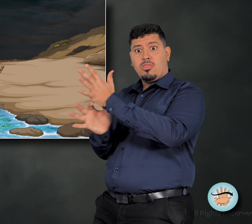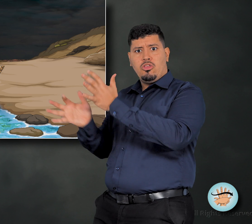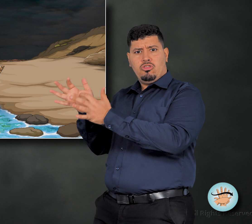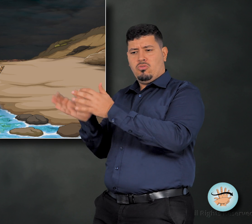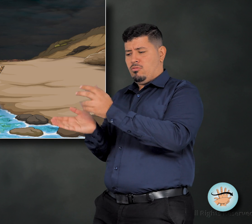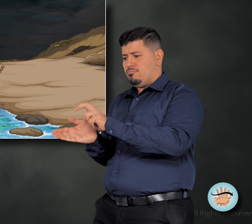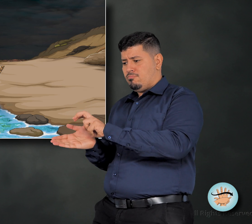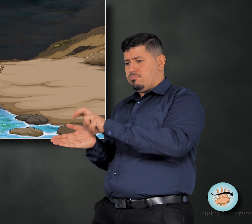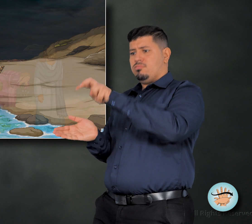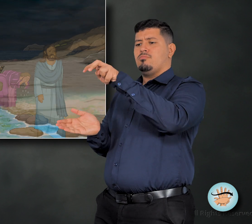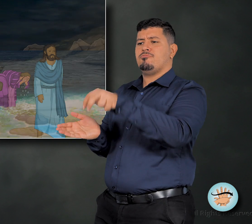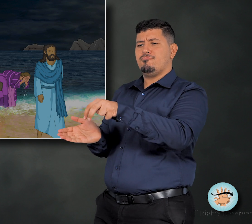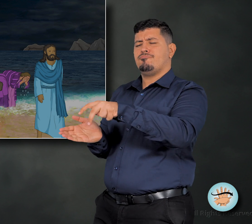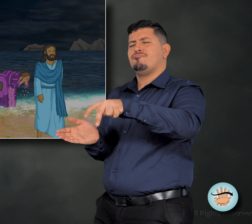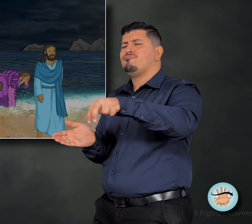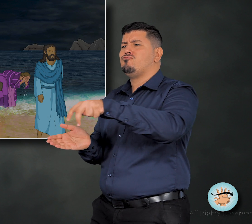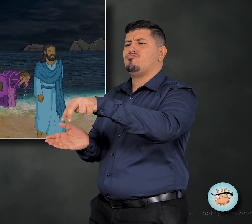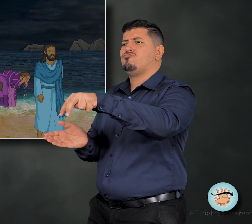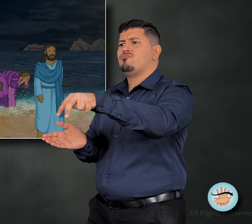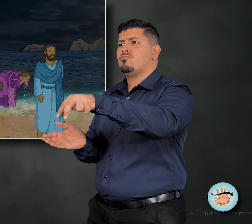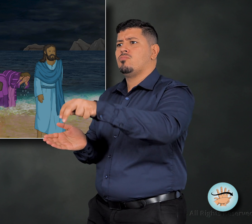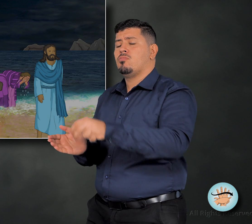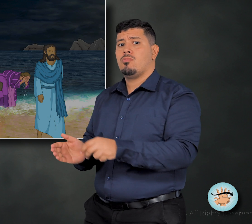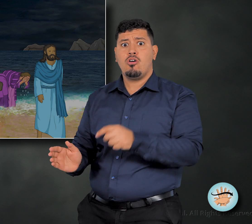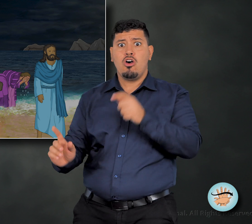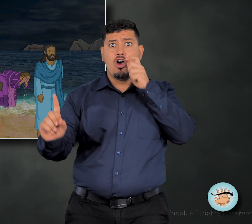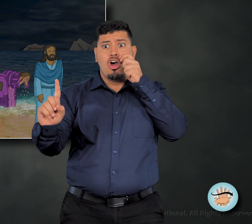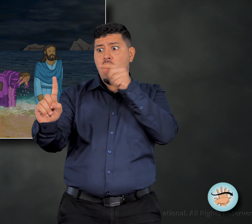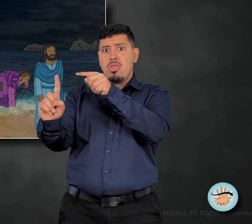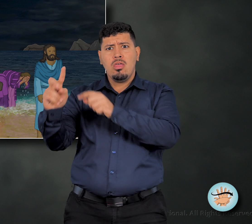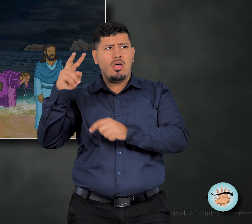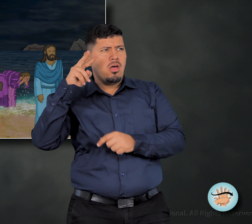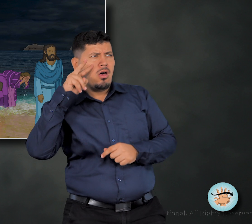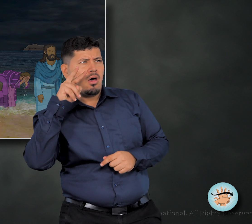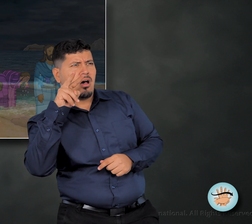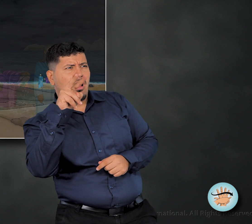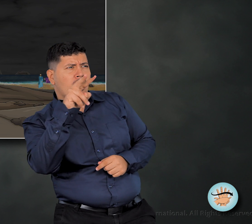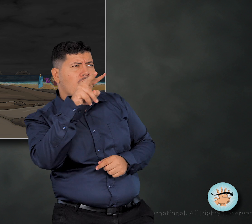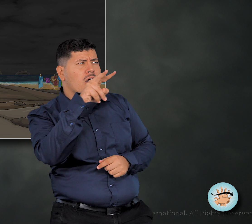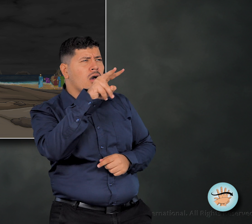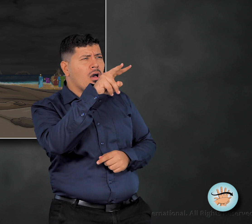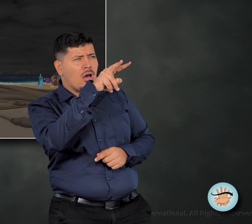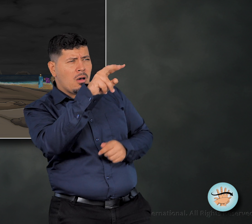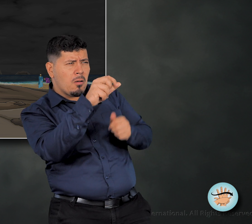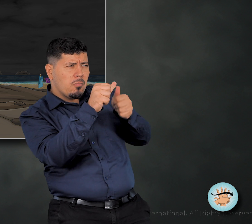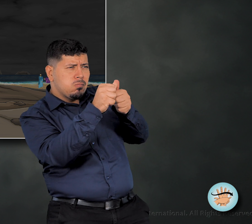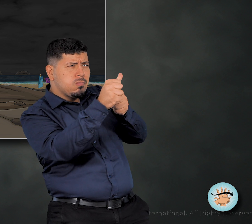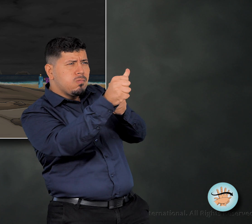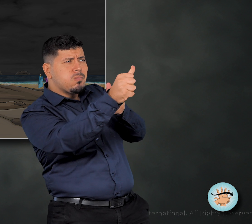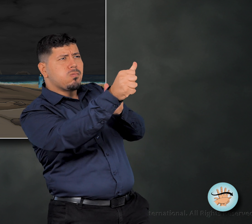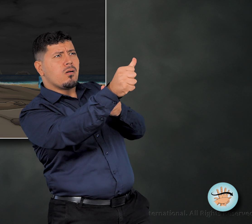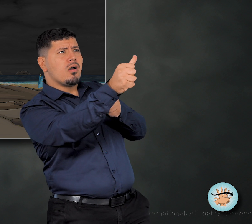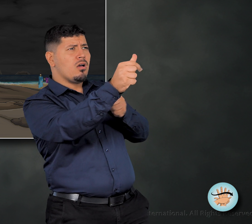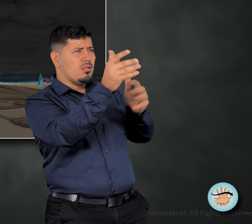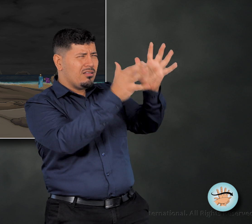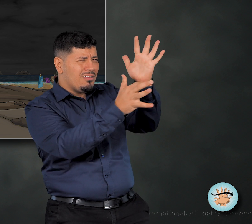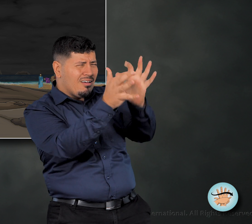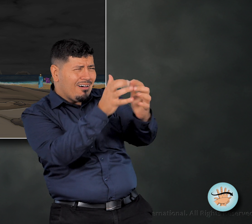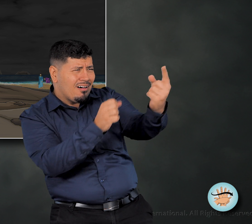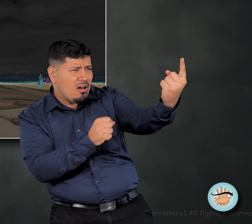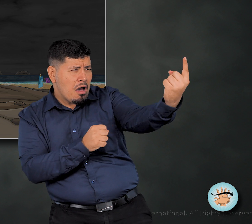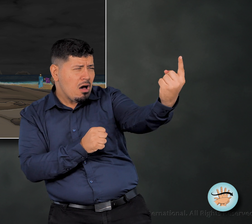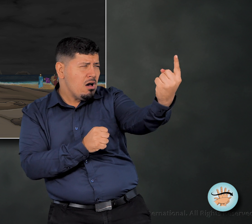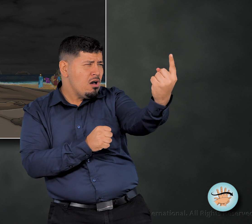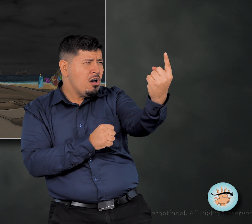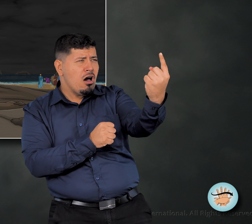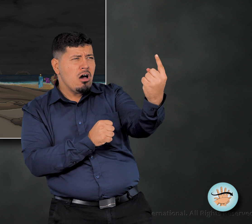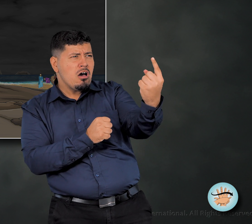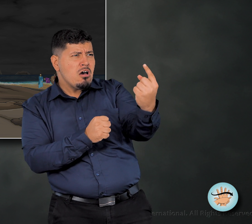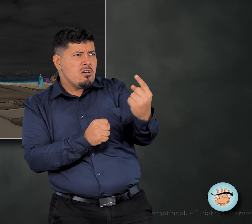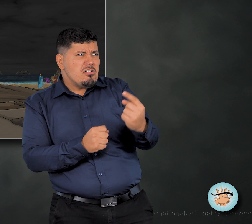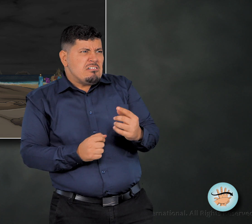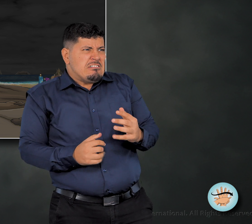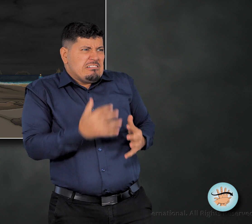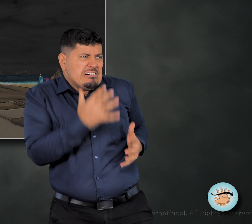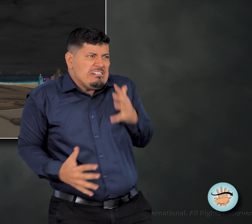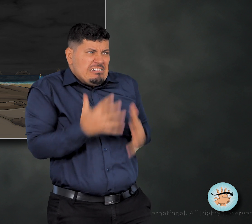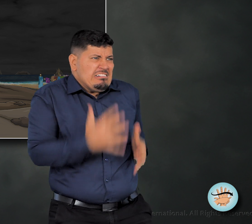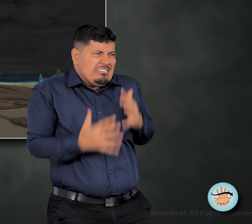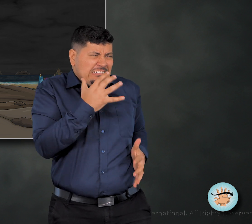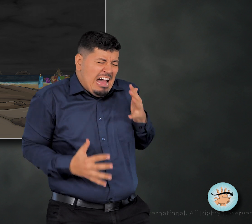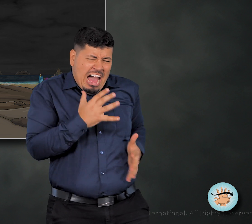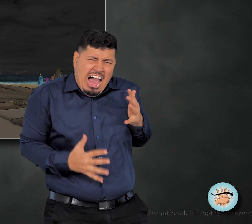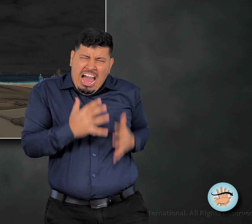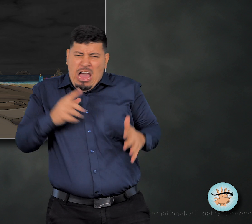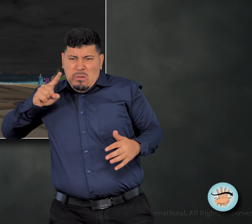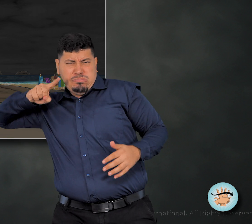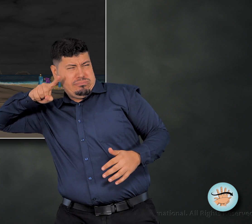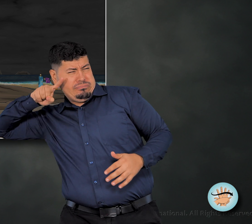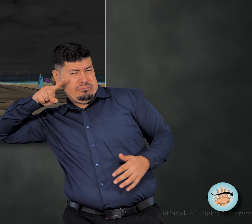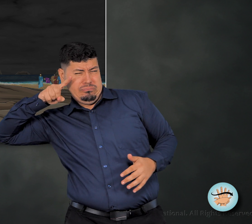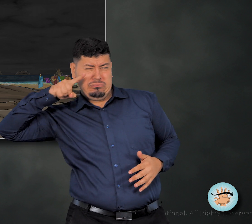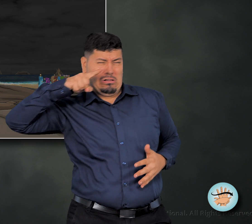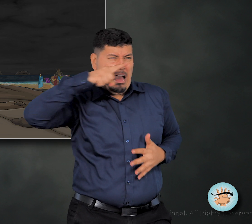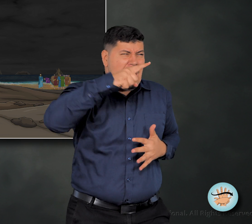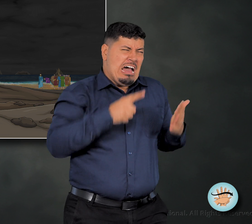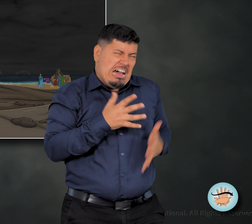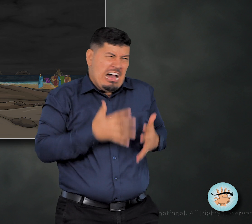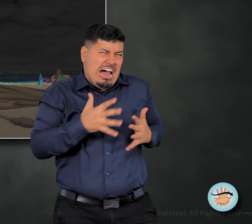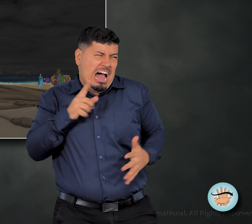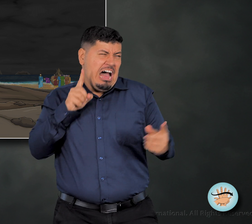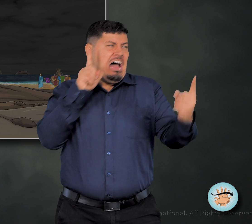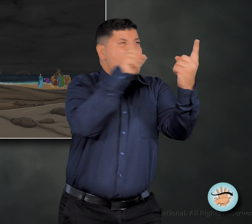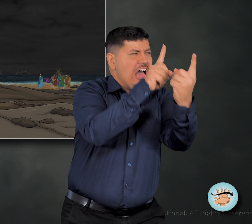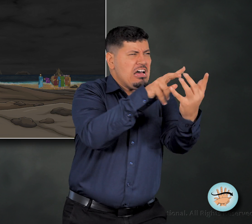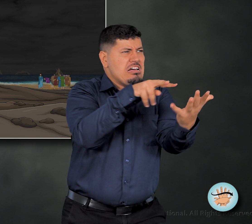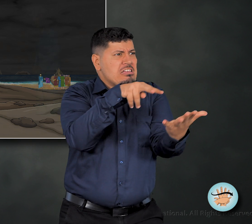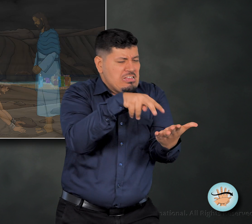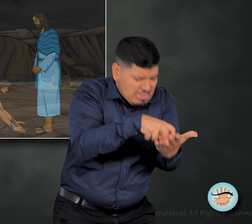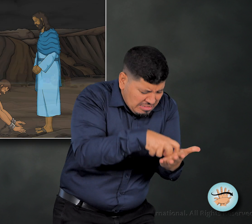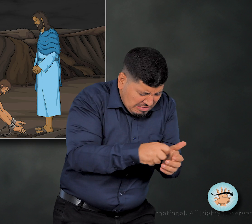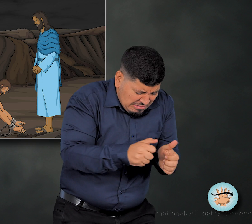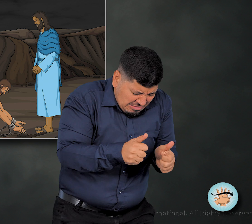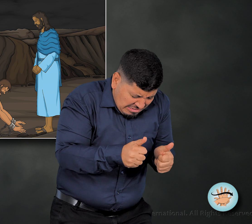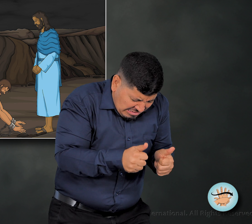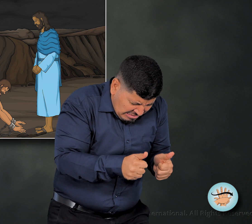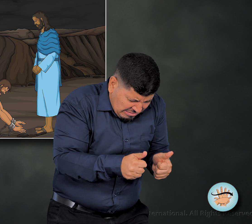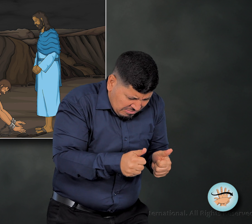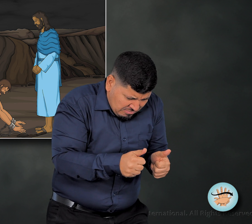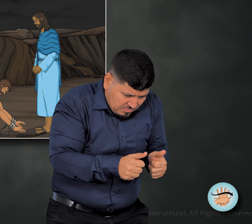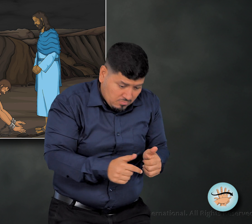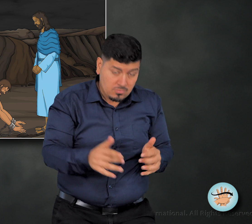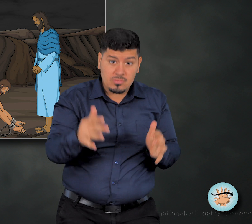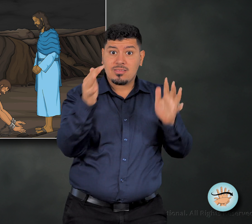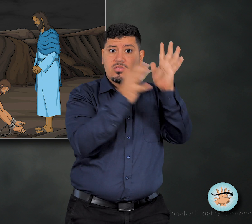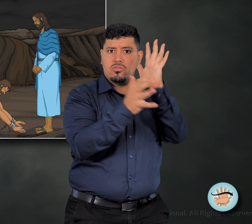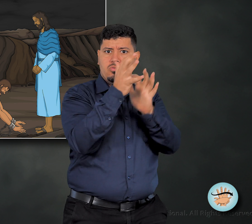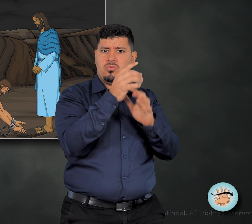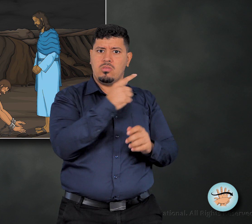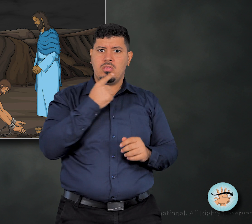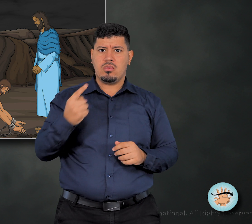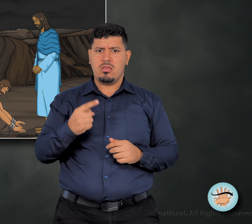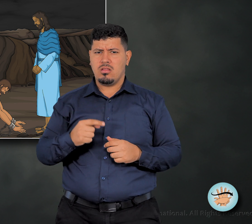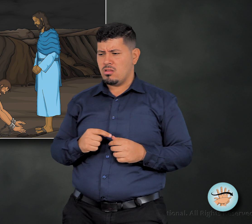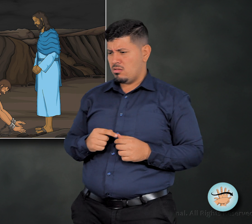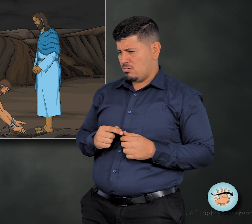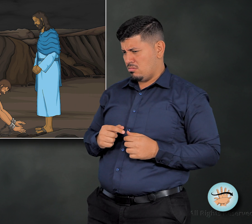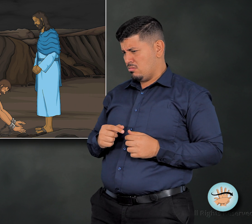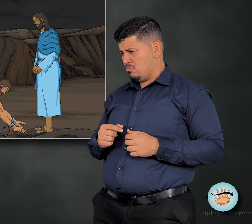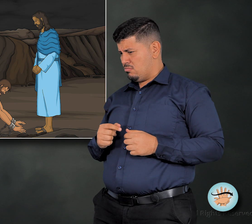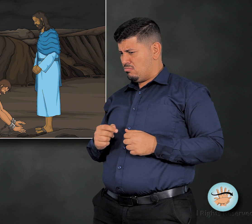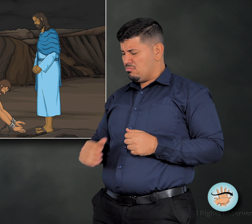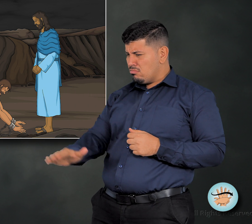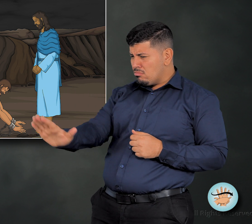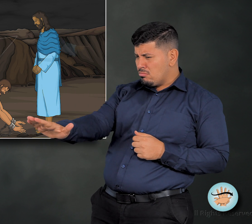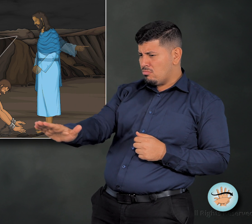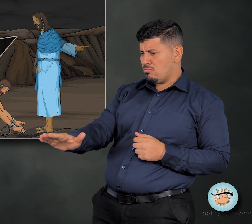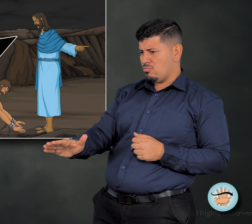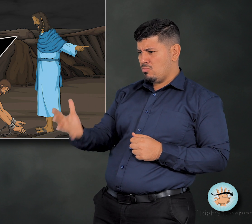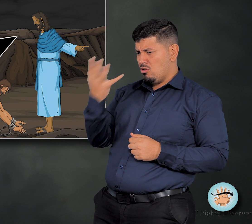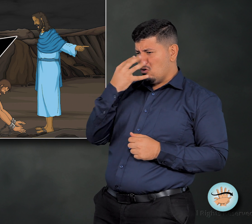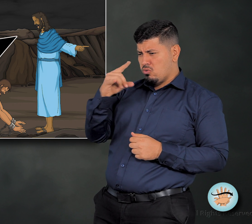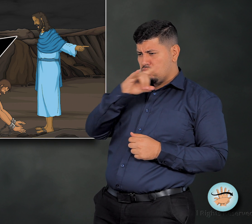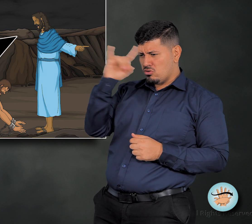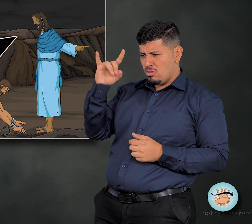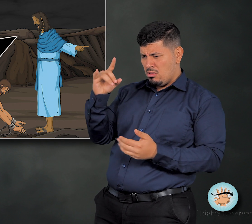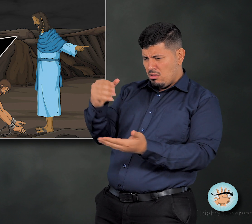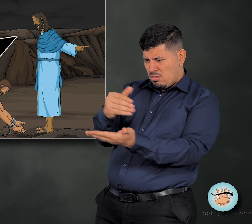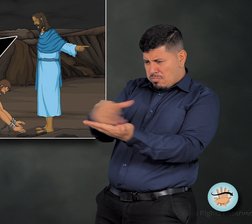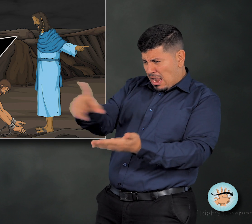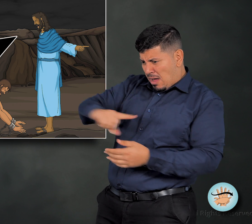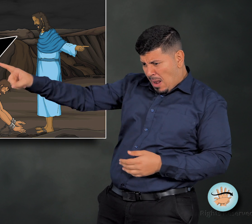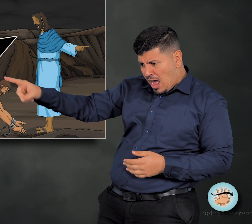And he shouted in a loud voice, “What do You want with me, Jesus, Son of the Most High God? I beg You before God not to torture me!”